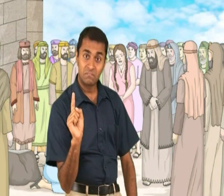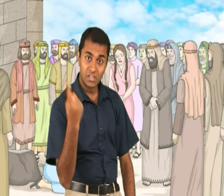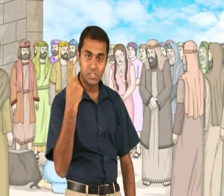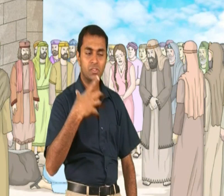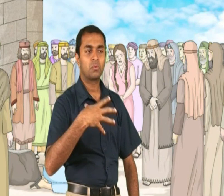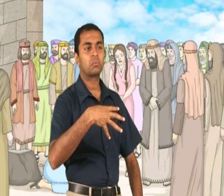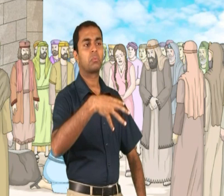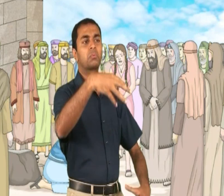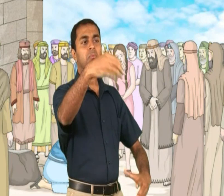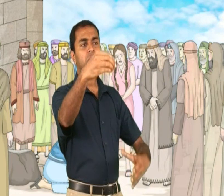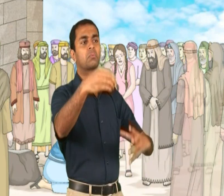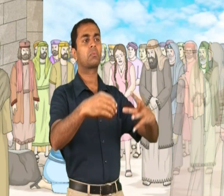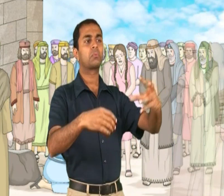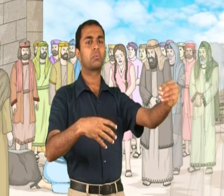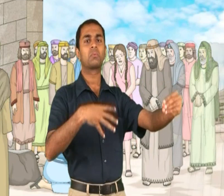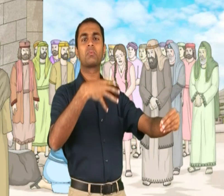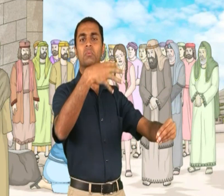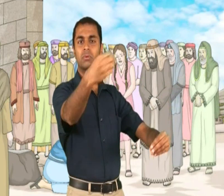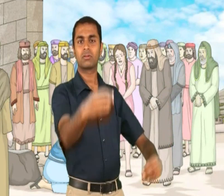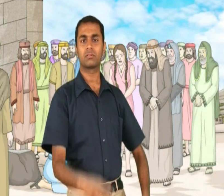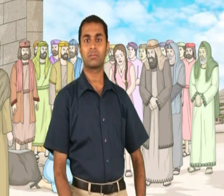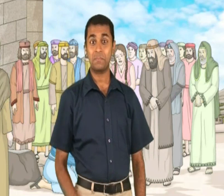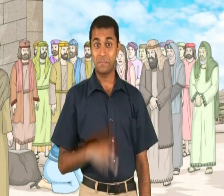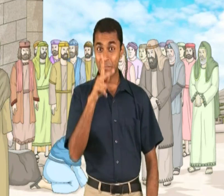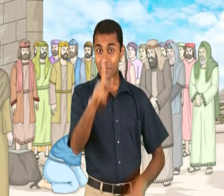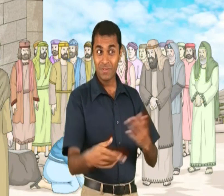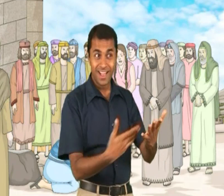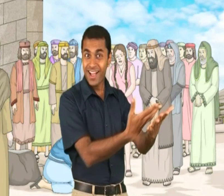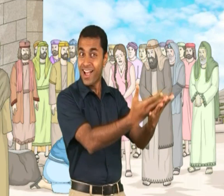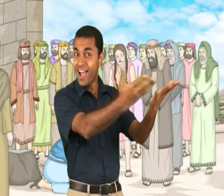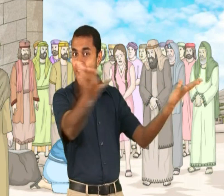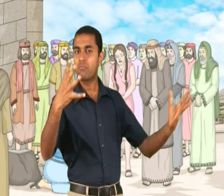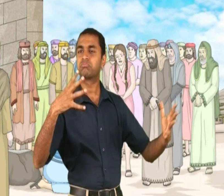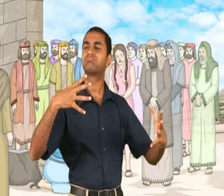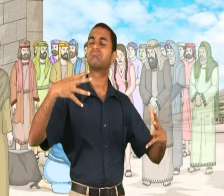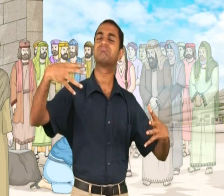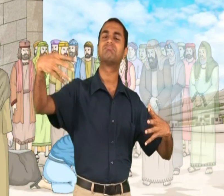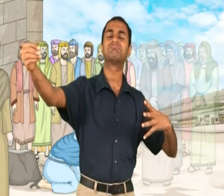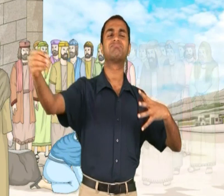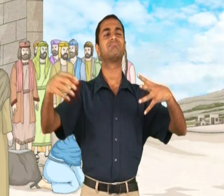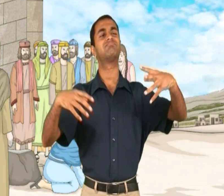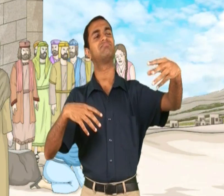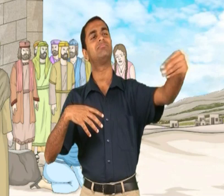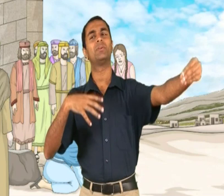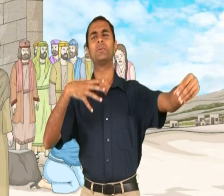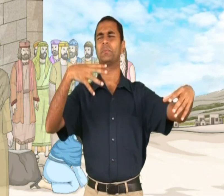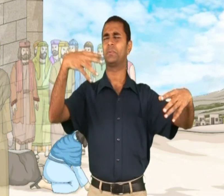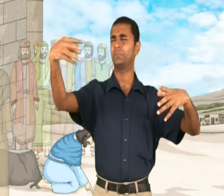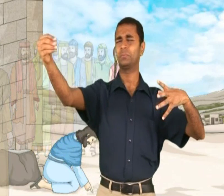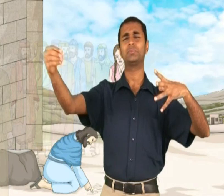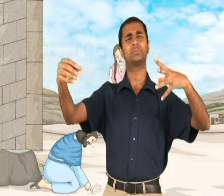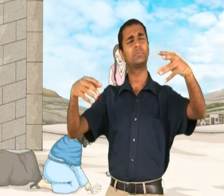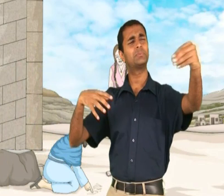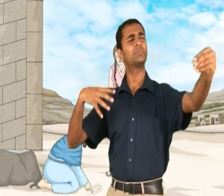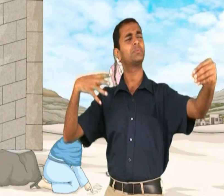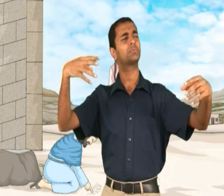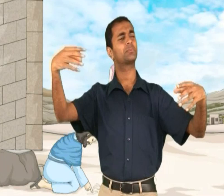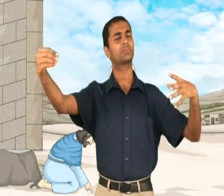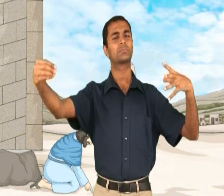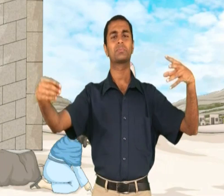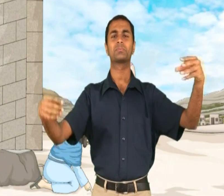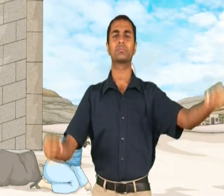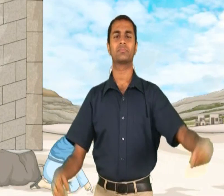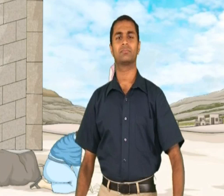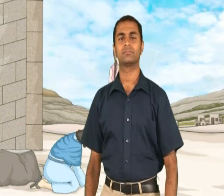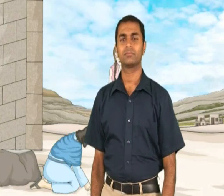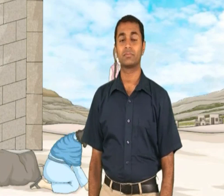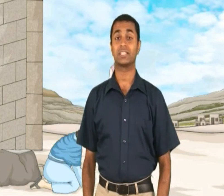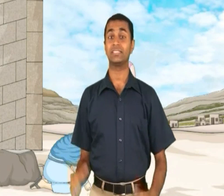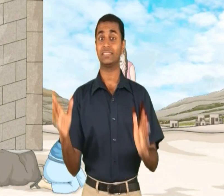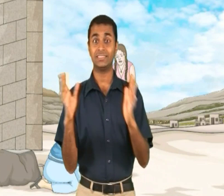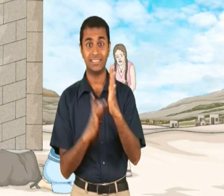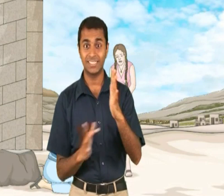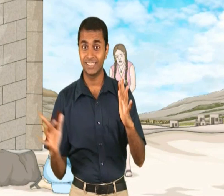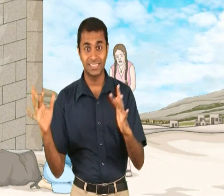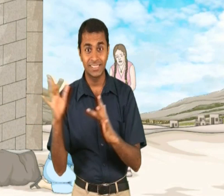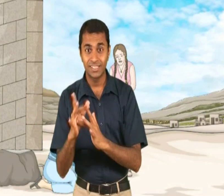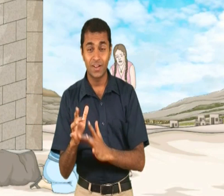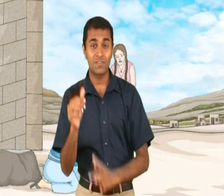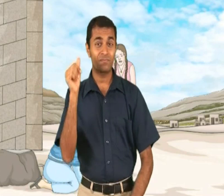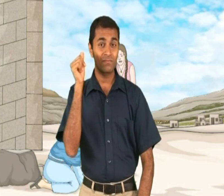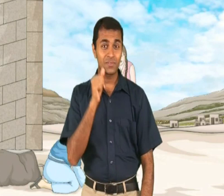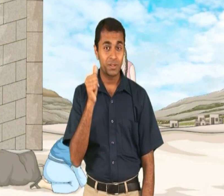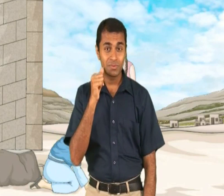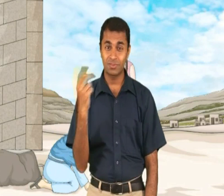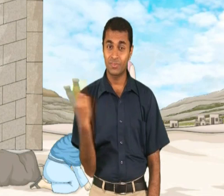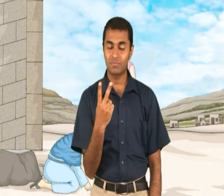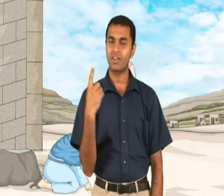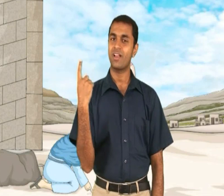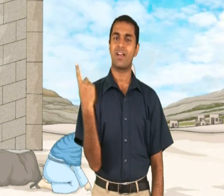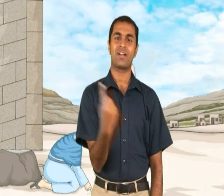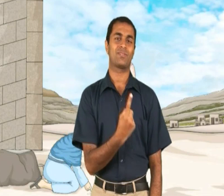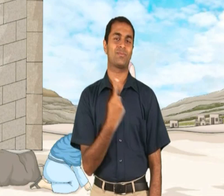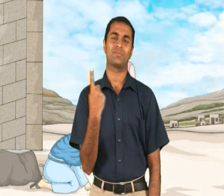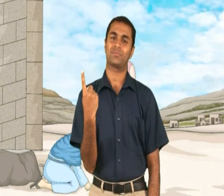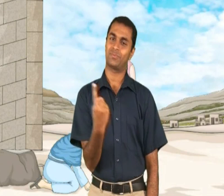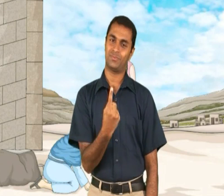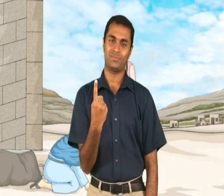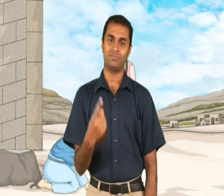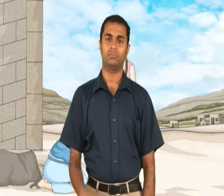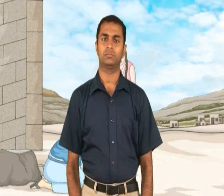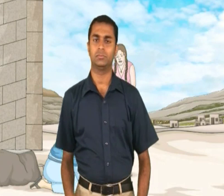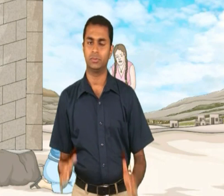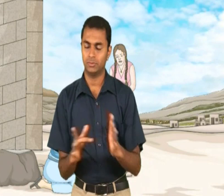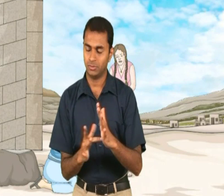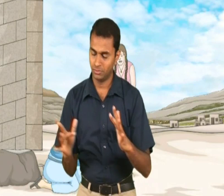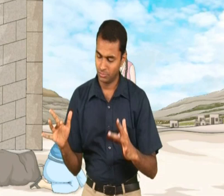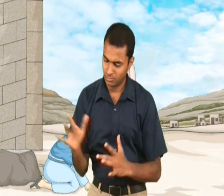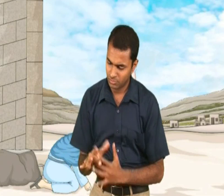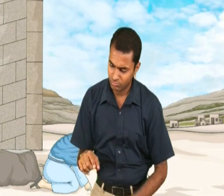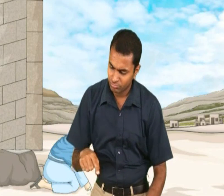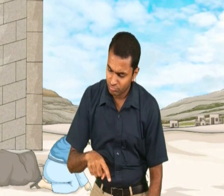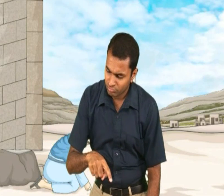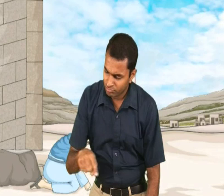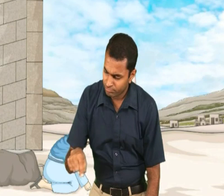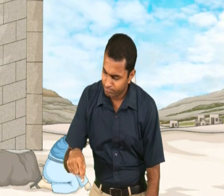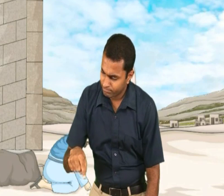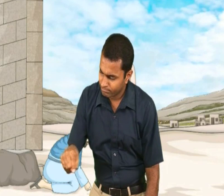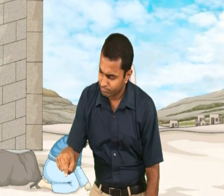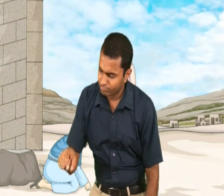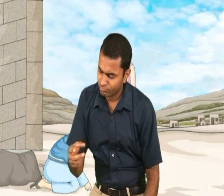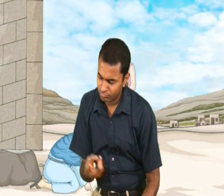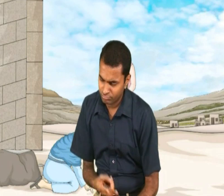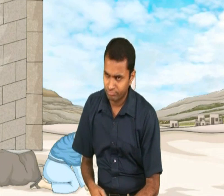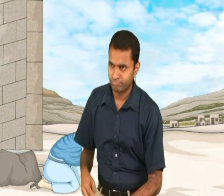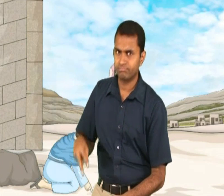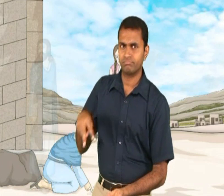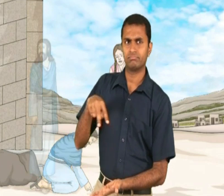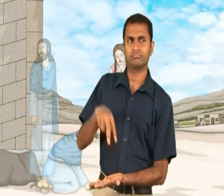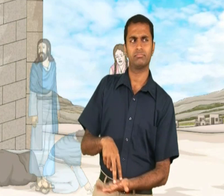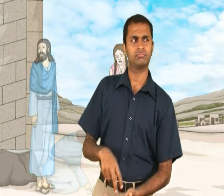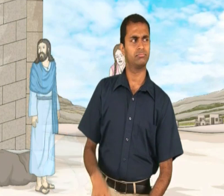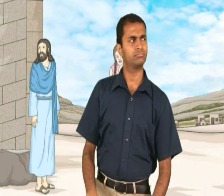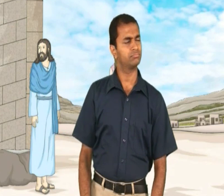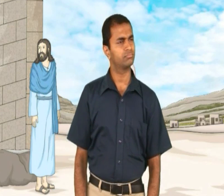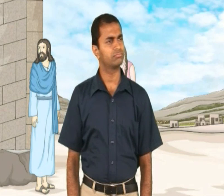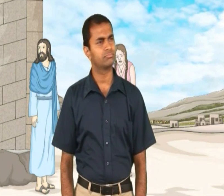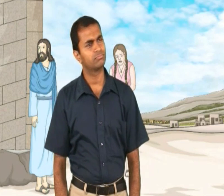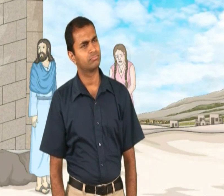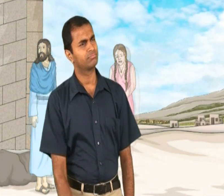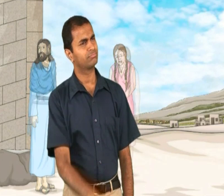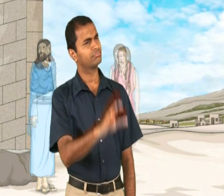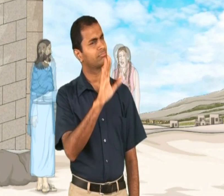When they heard this, they began to go away one by one, beginning with the older ones, until only Jesus was left, with the woman standing there.